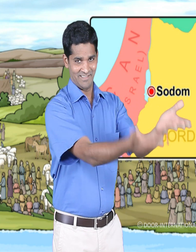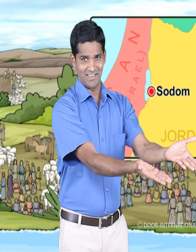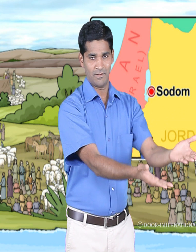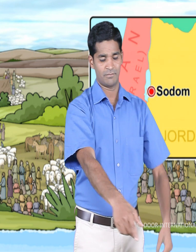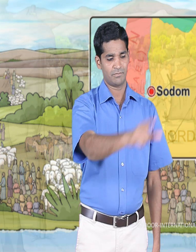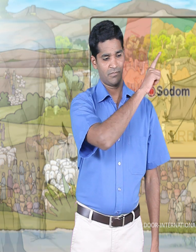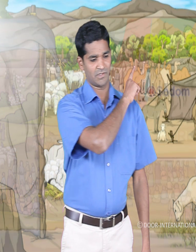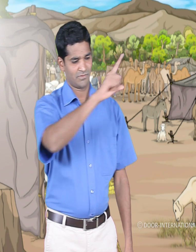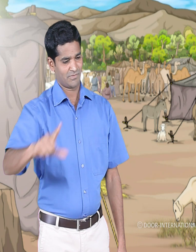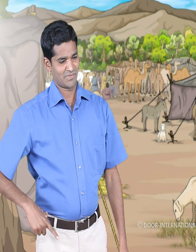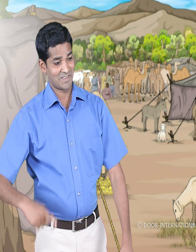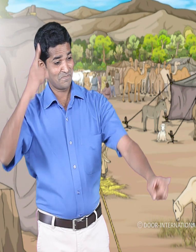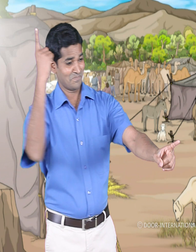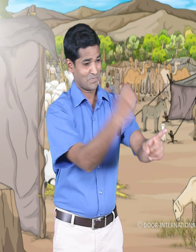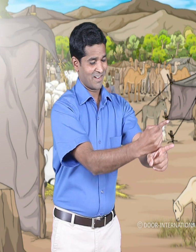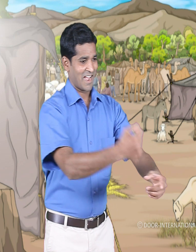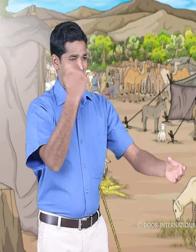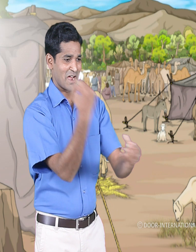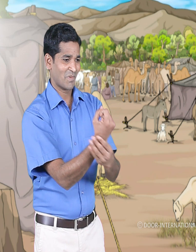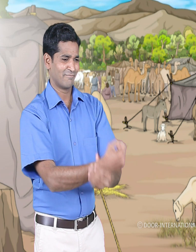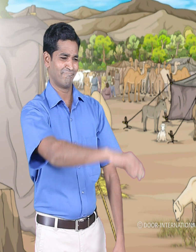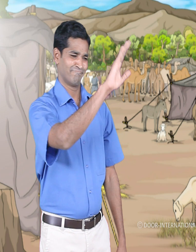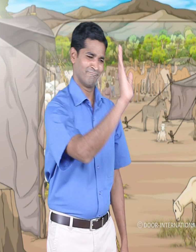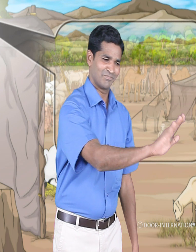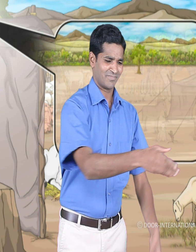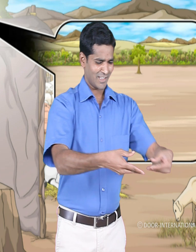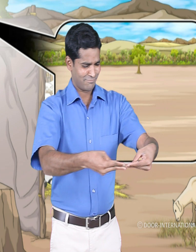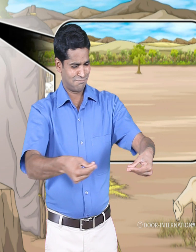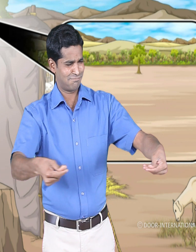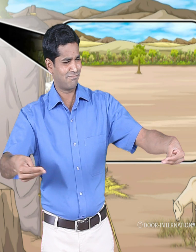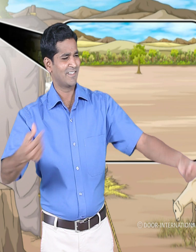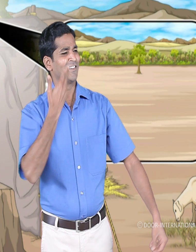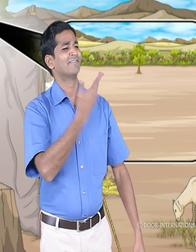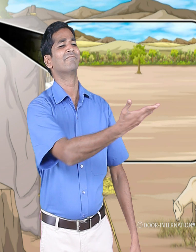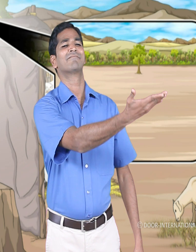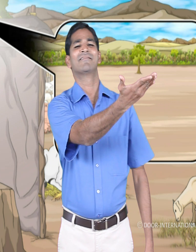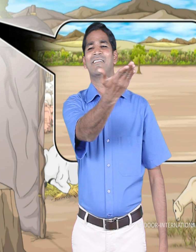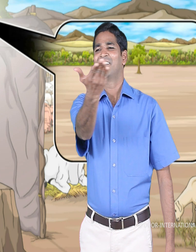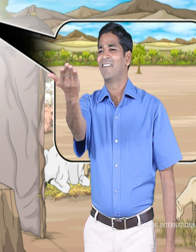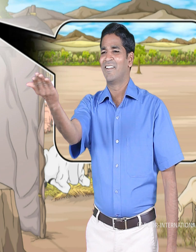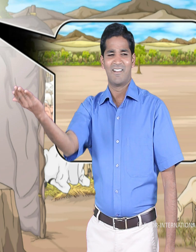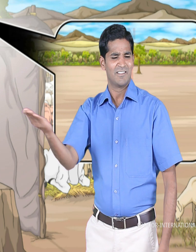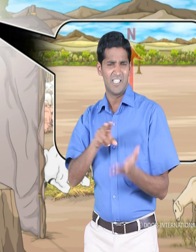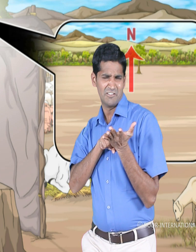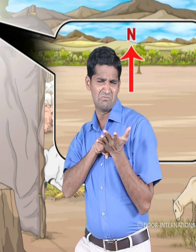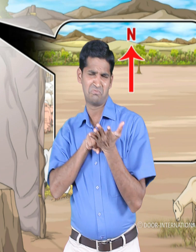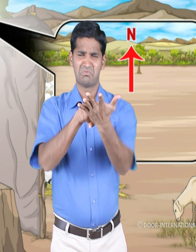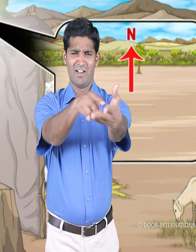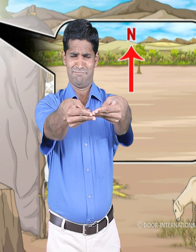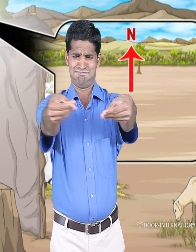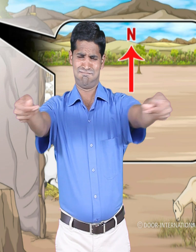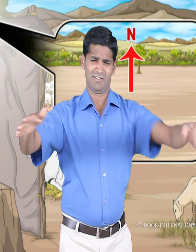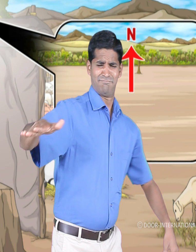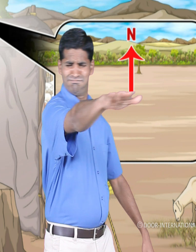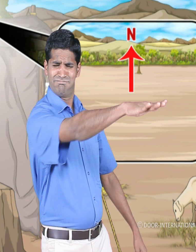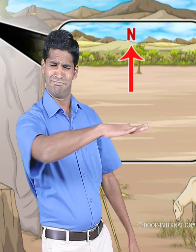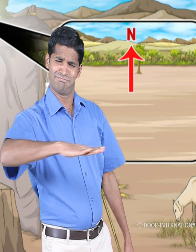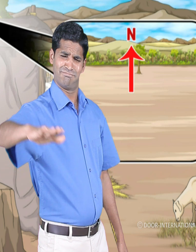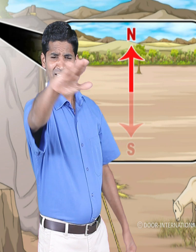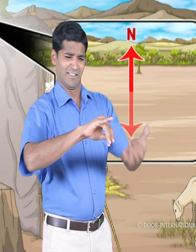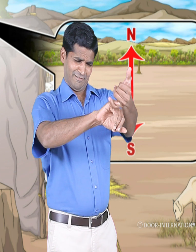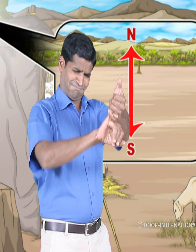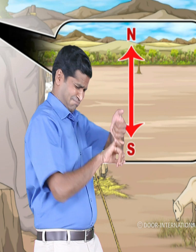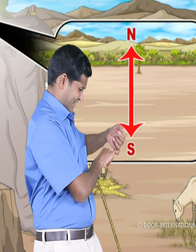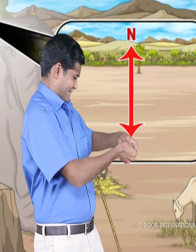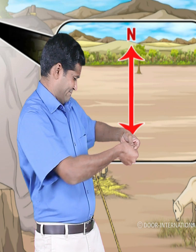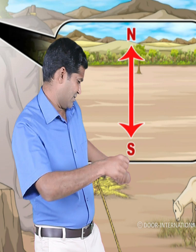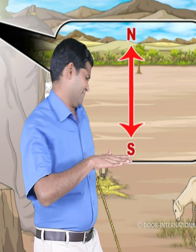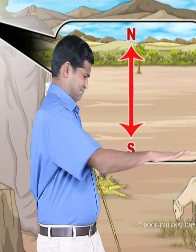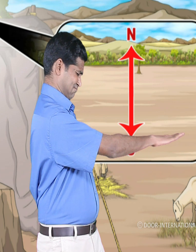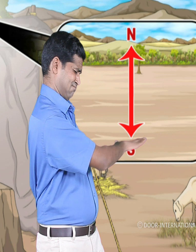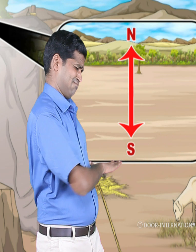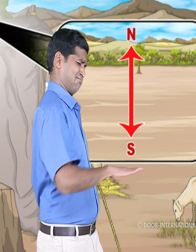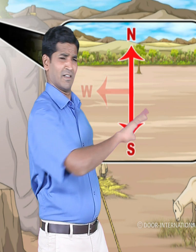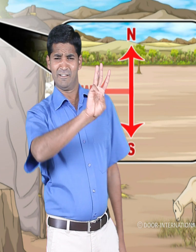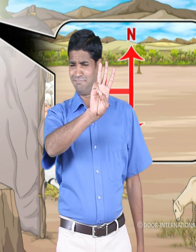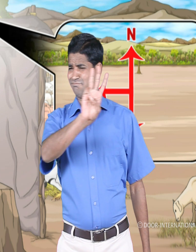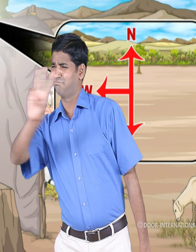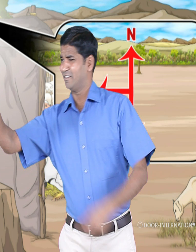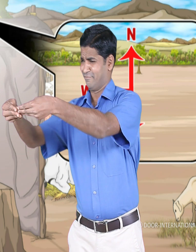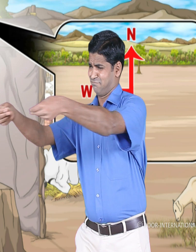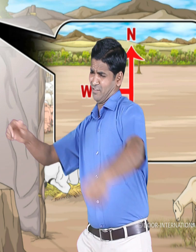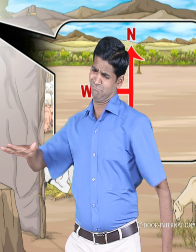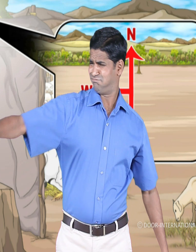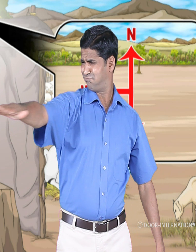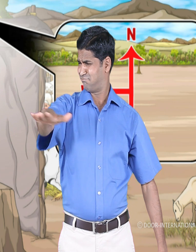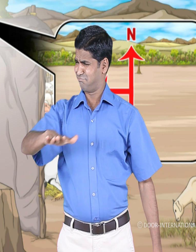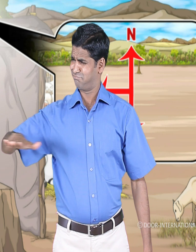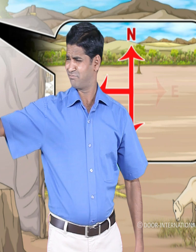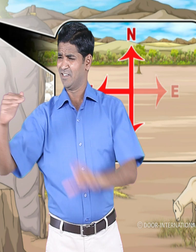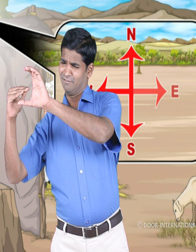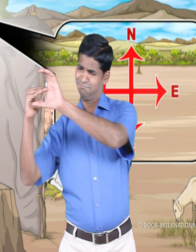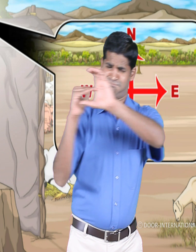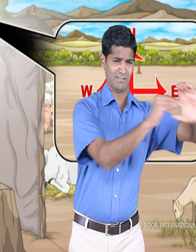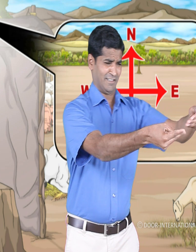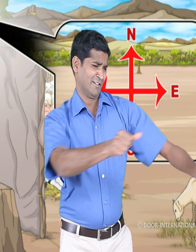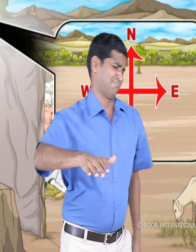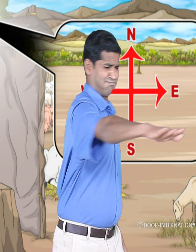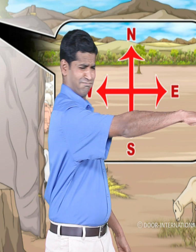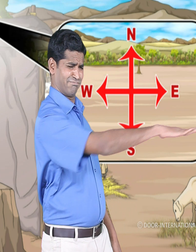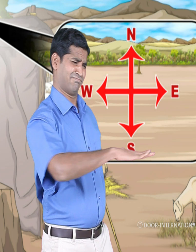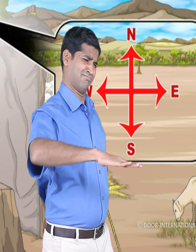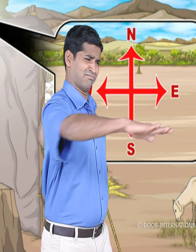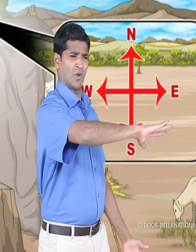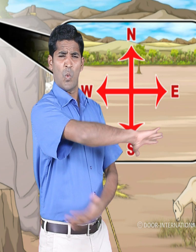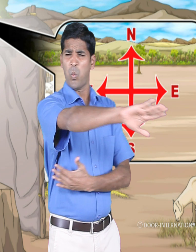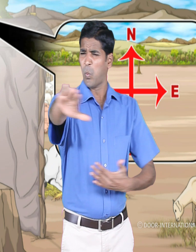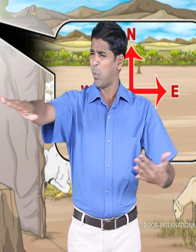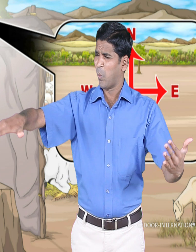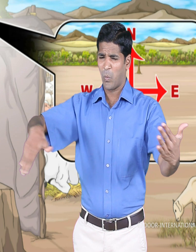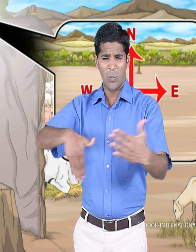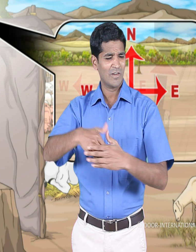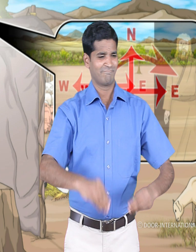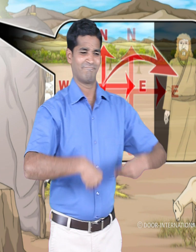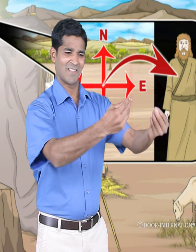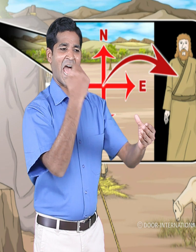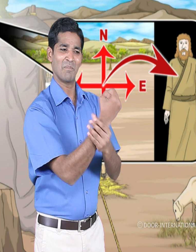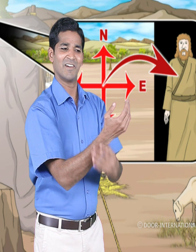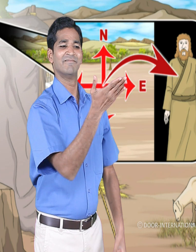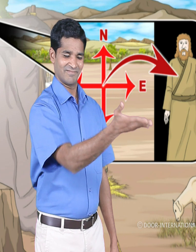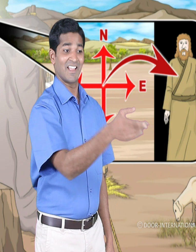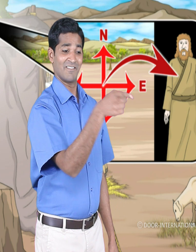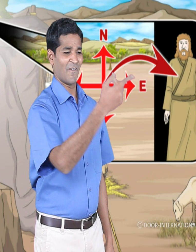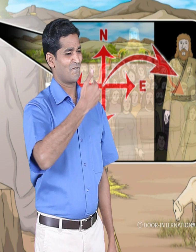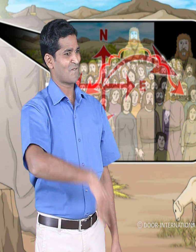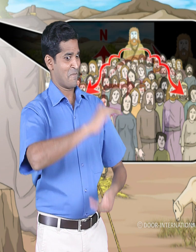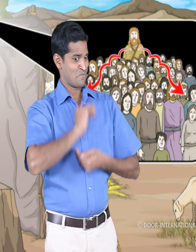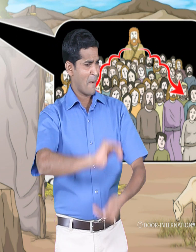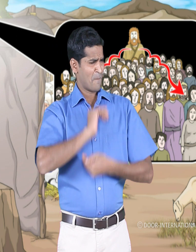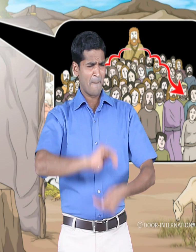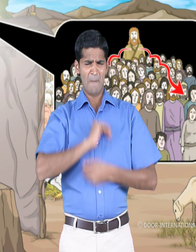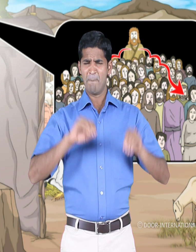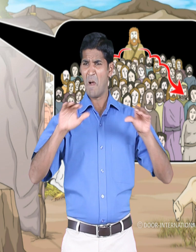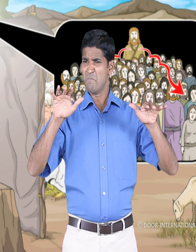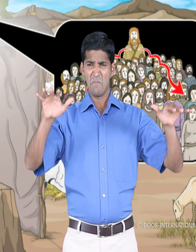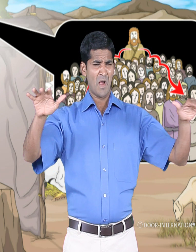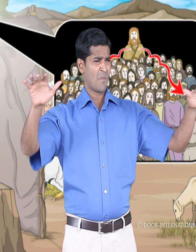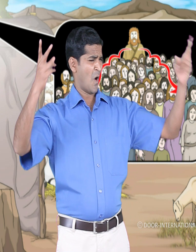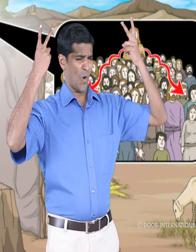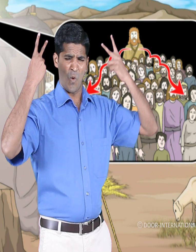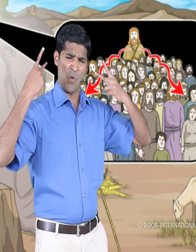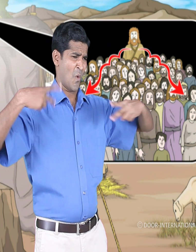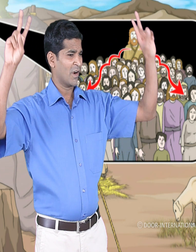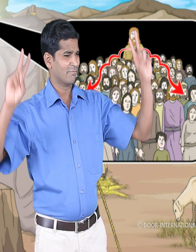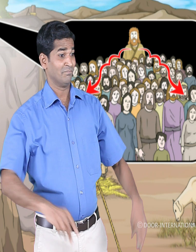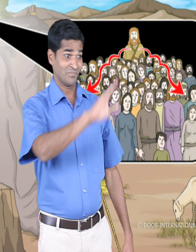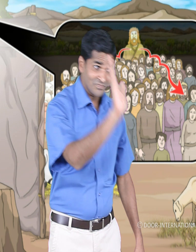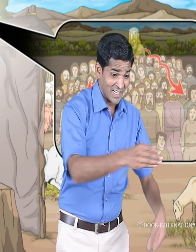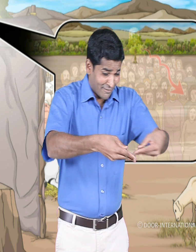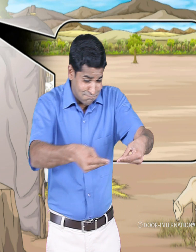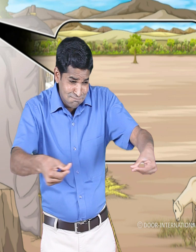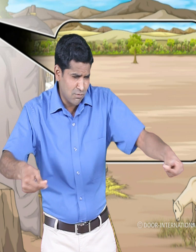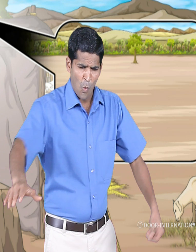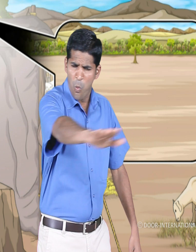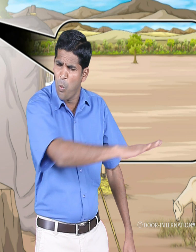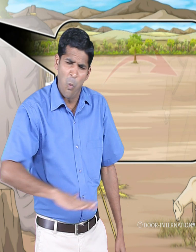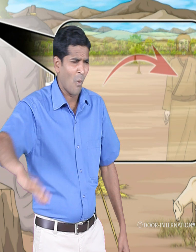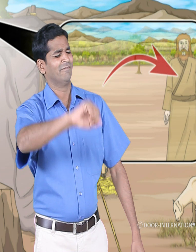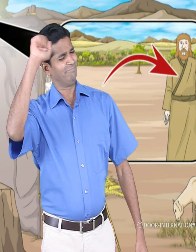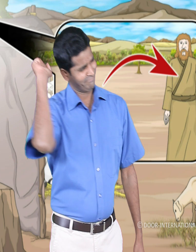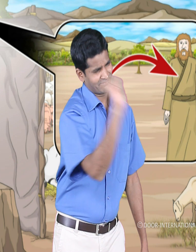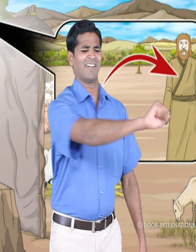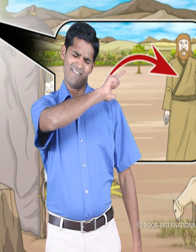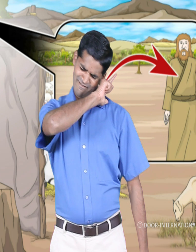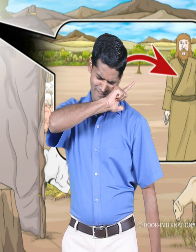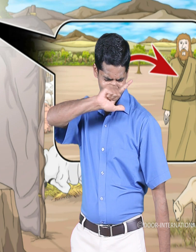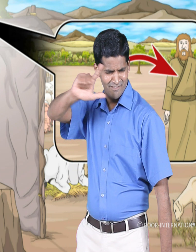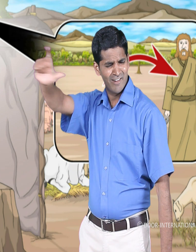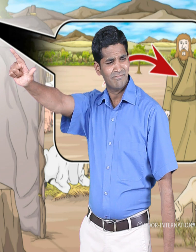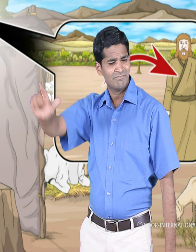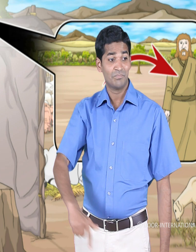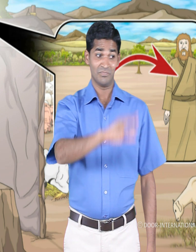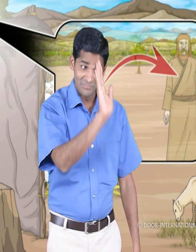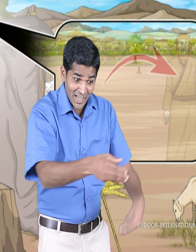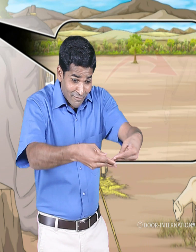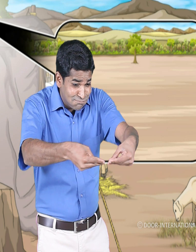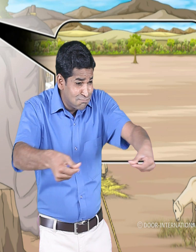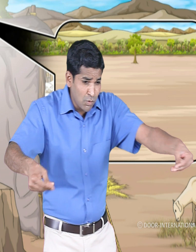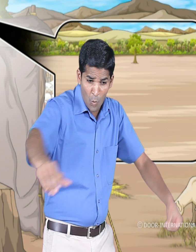After Lot had departed, the LORD said to Abram, “Now lift up your eyes from the place where you are, and look to the north and south and east and west, for all the land that you see, I will give to you and your offspring forever.